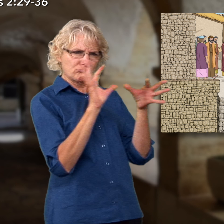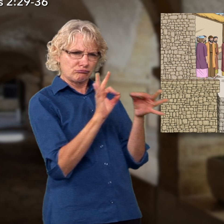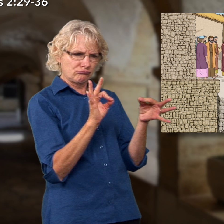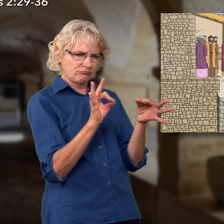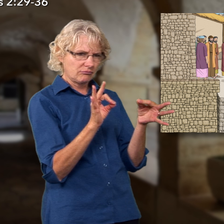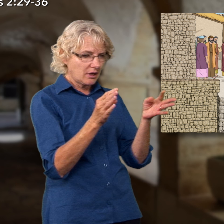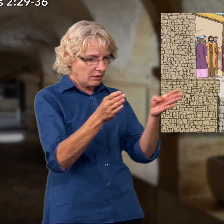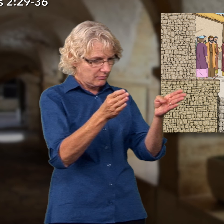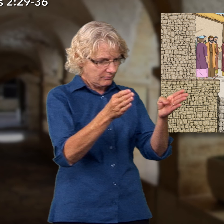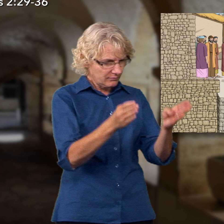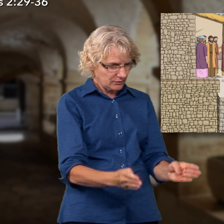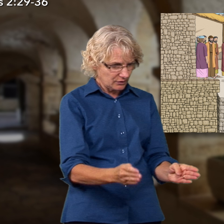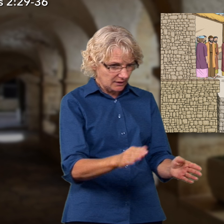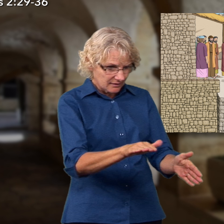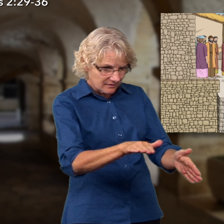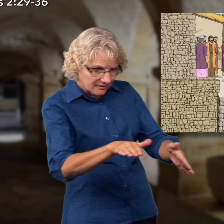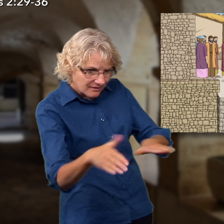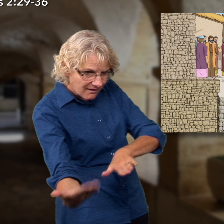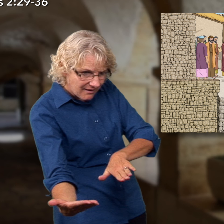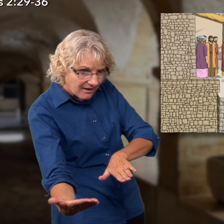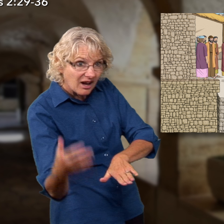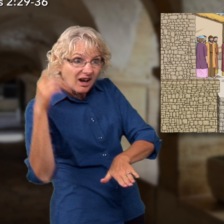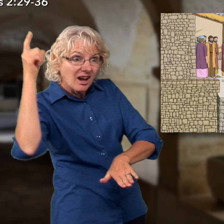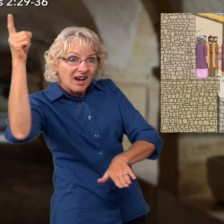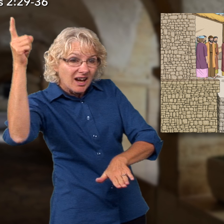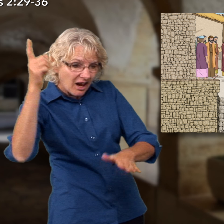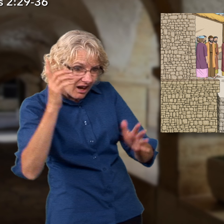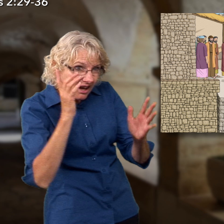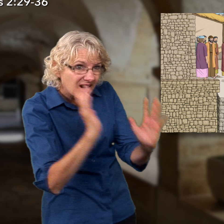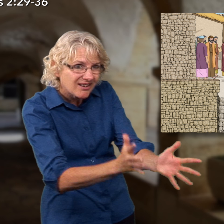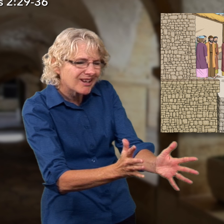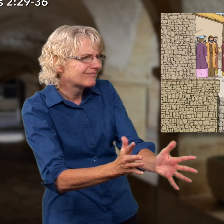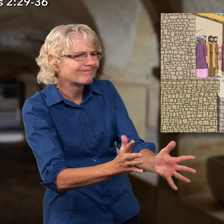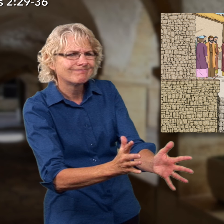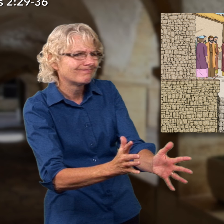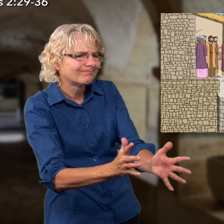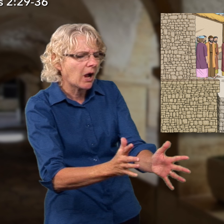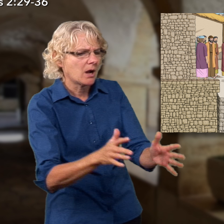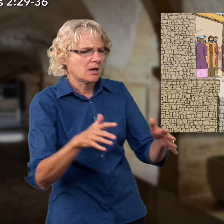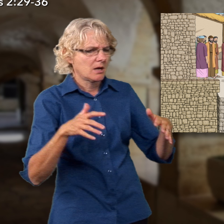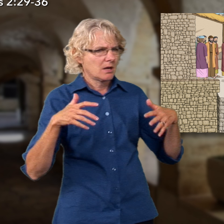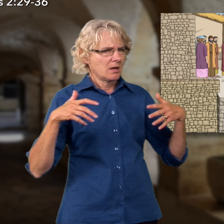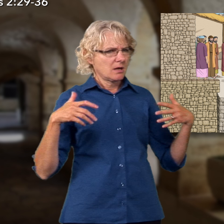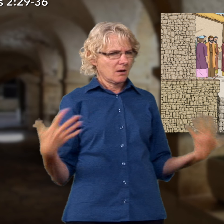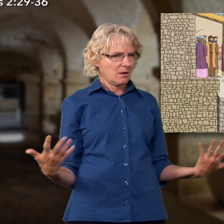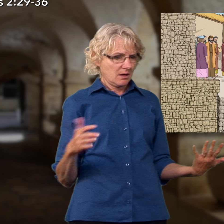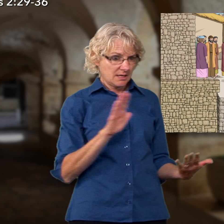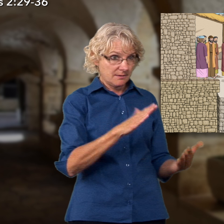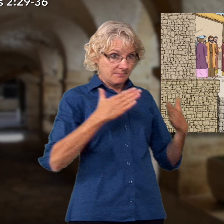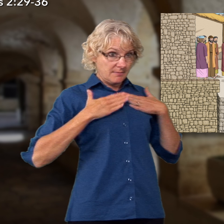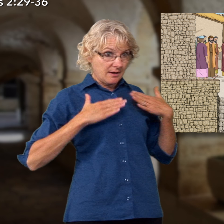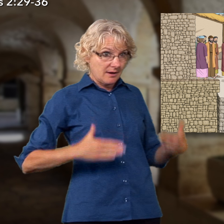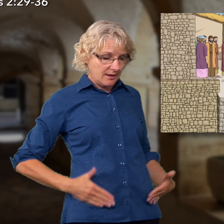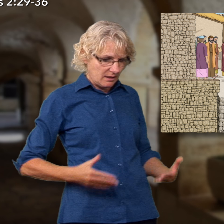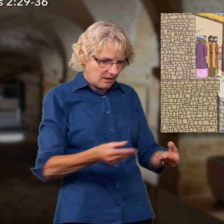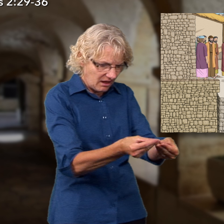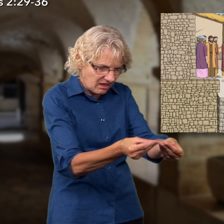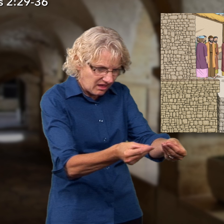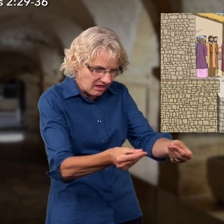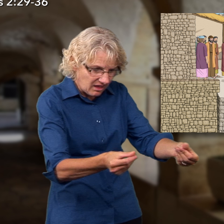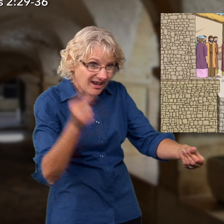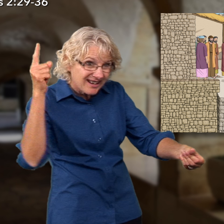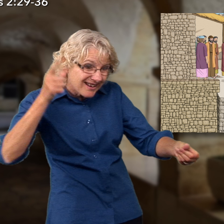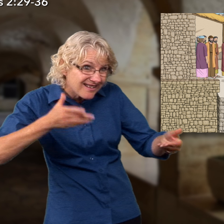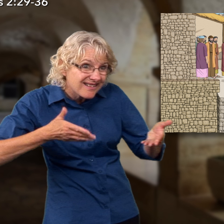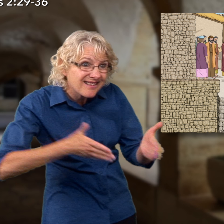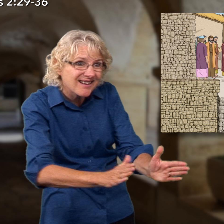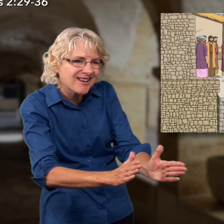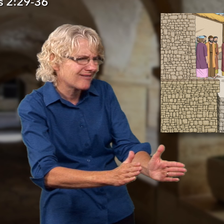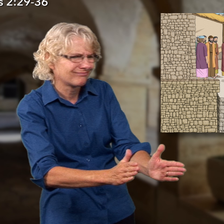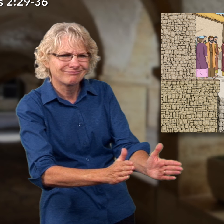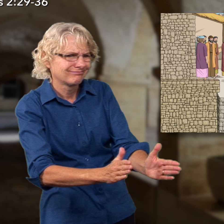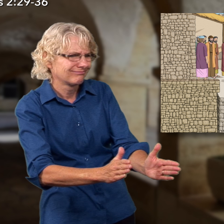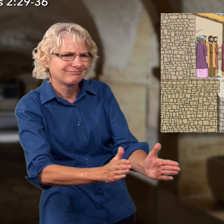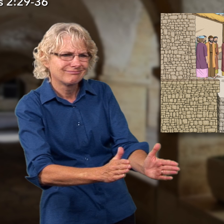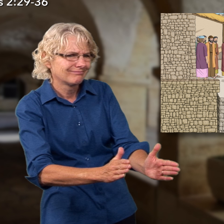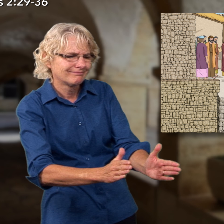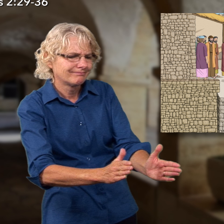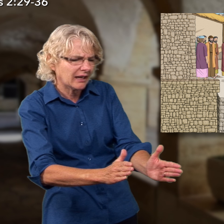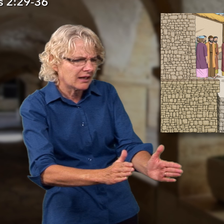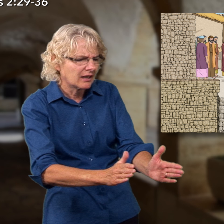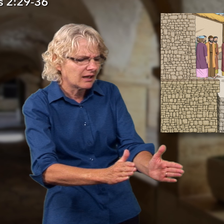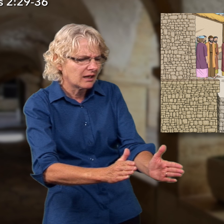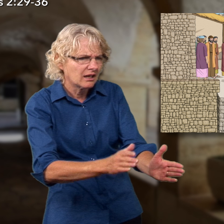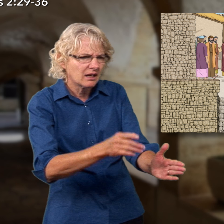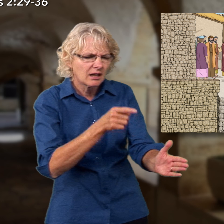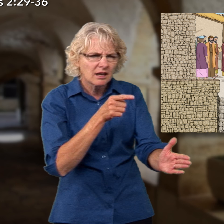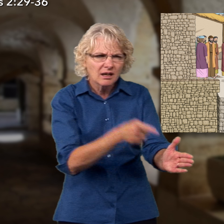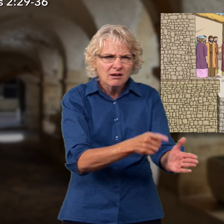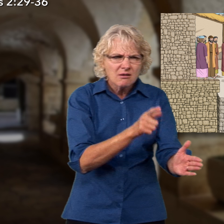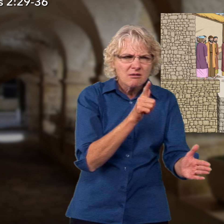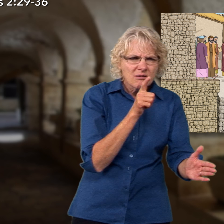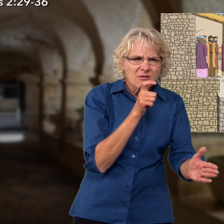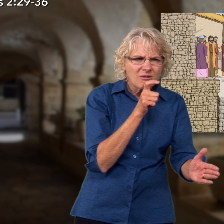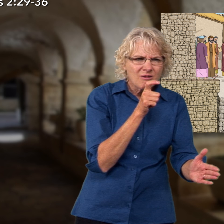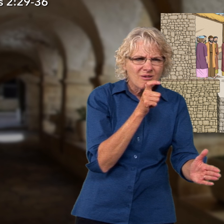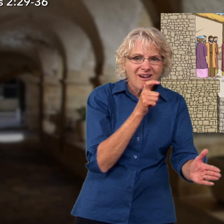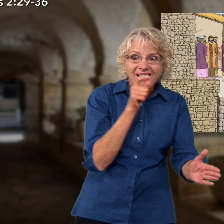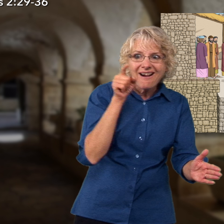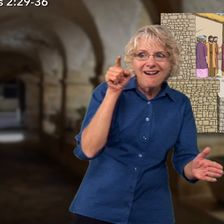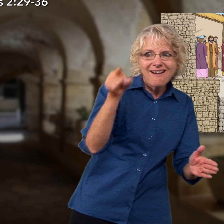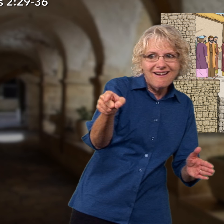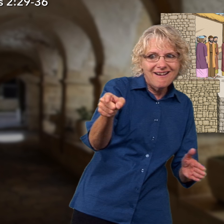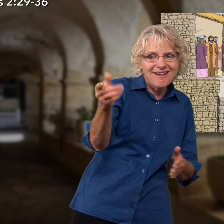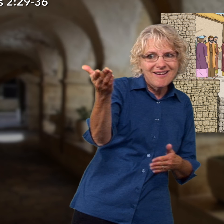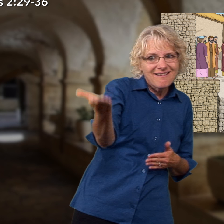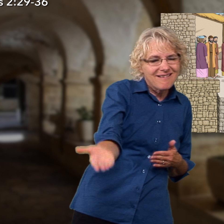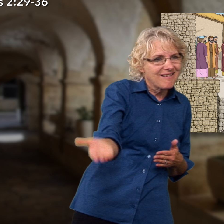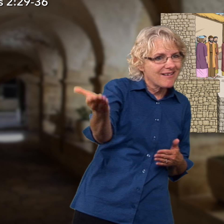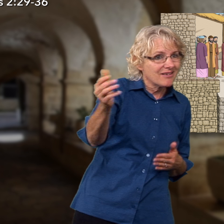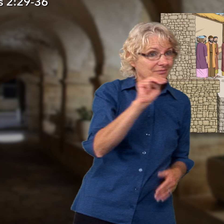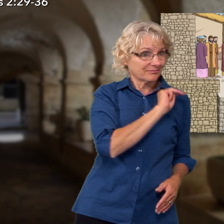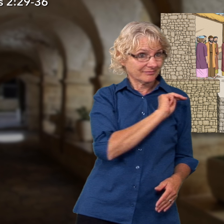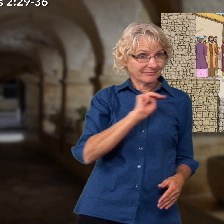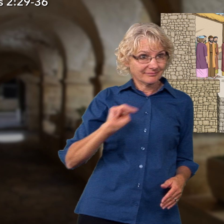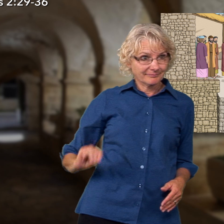God has raised this Jesus to life, to which we are all witnesses.